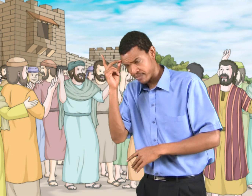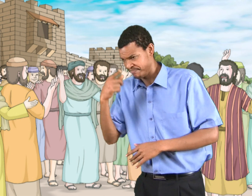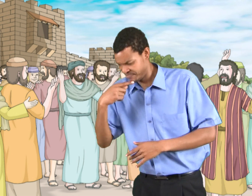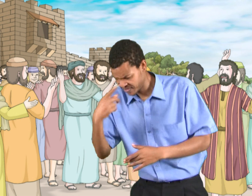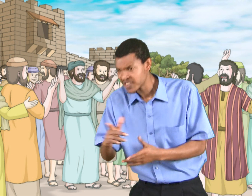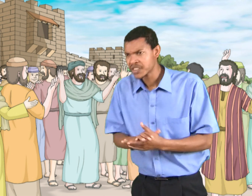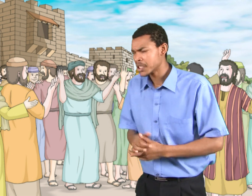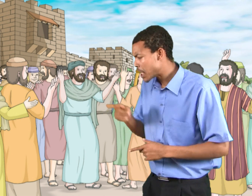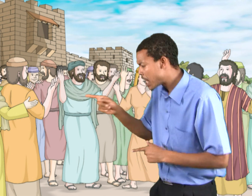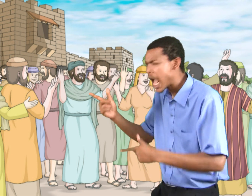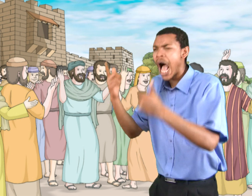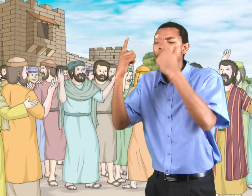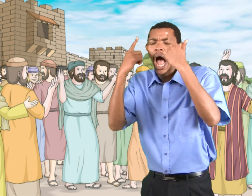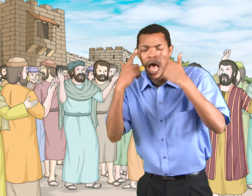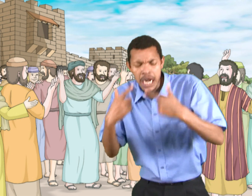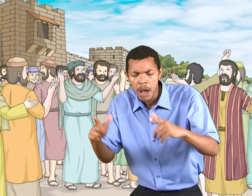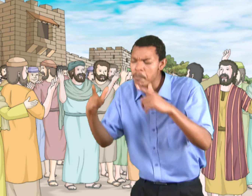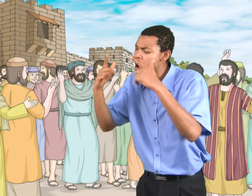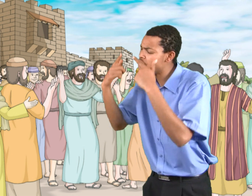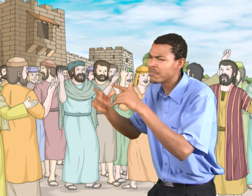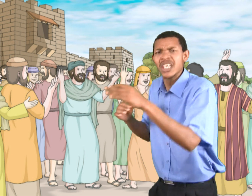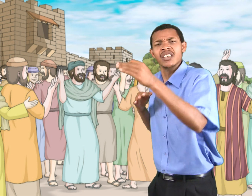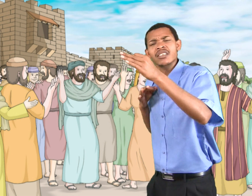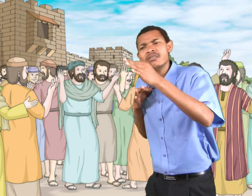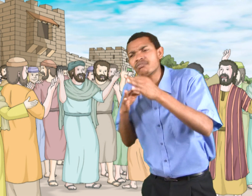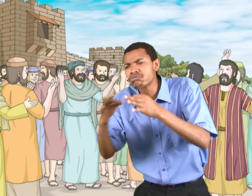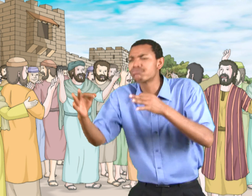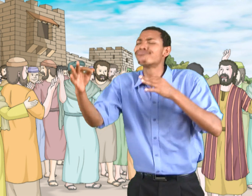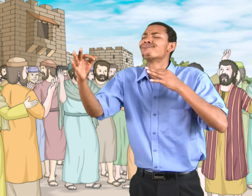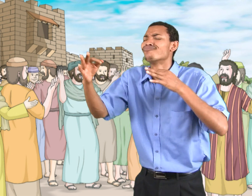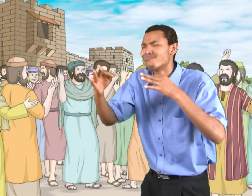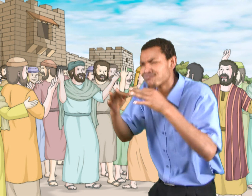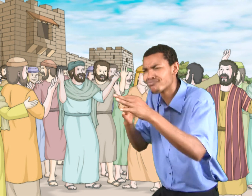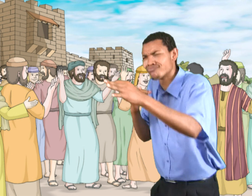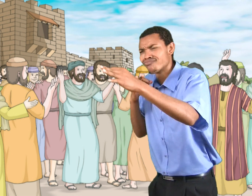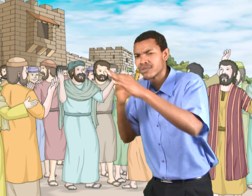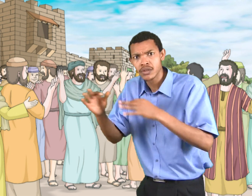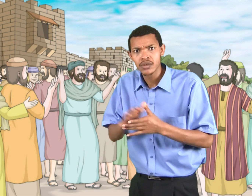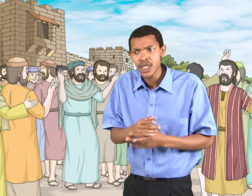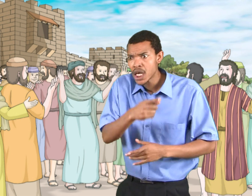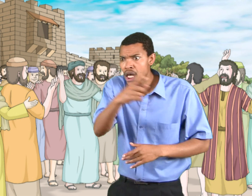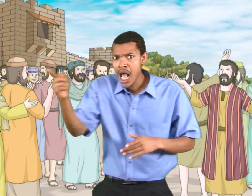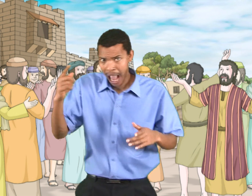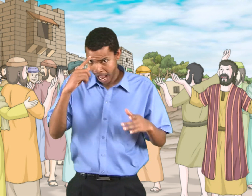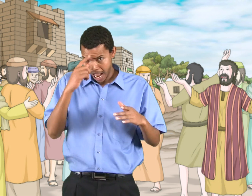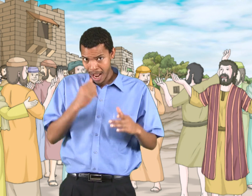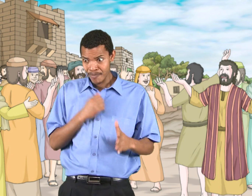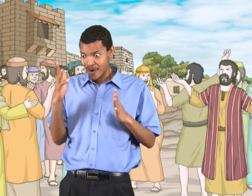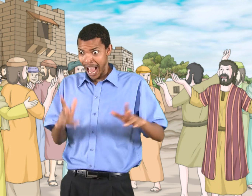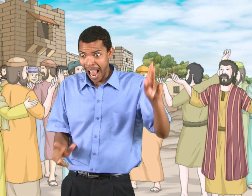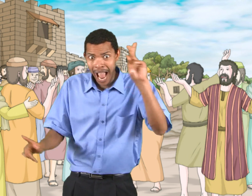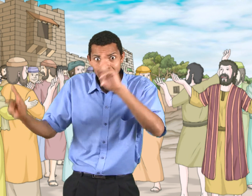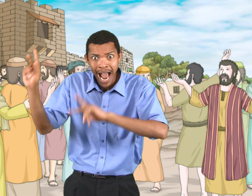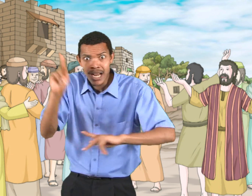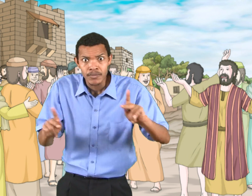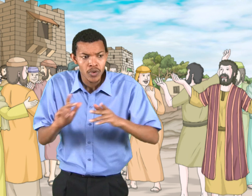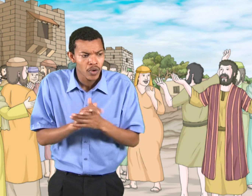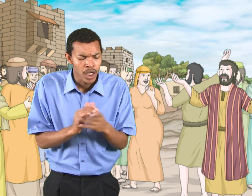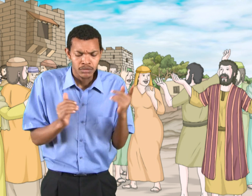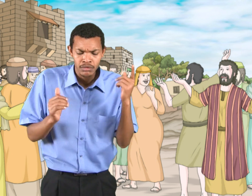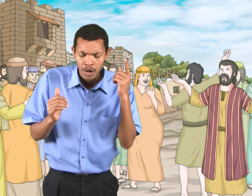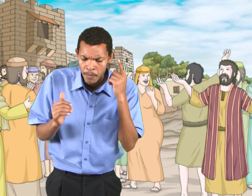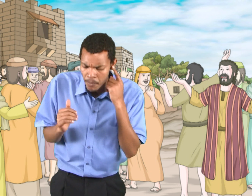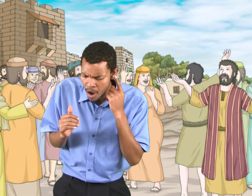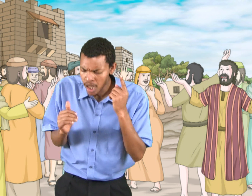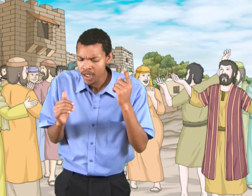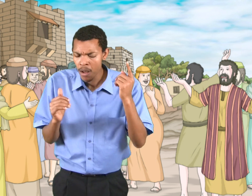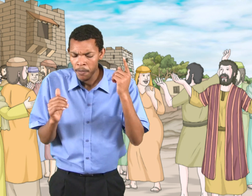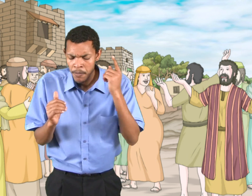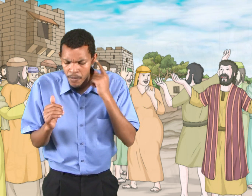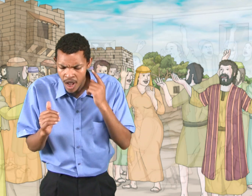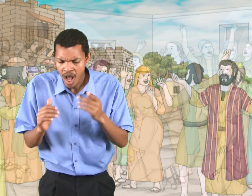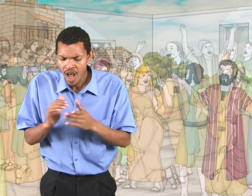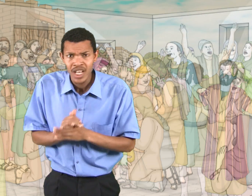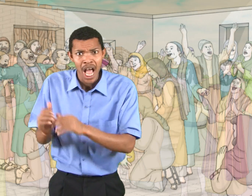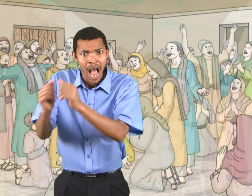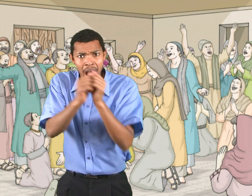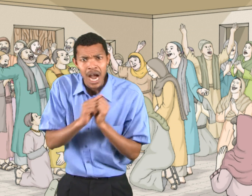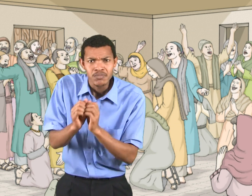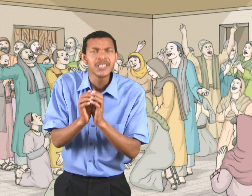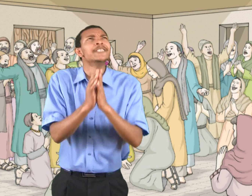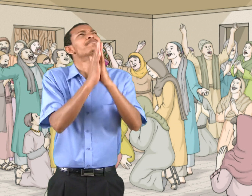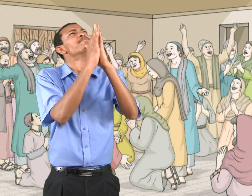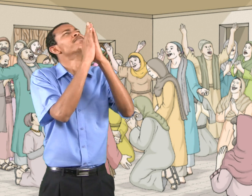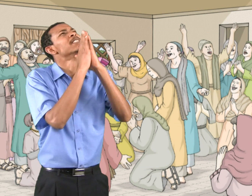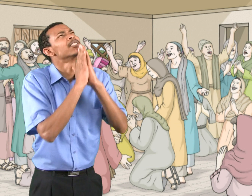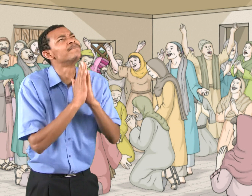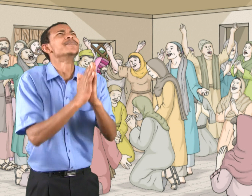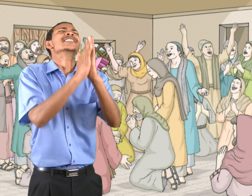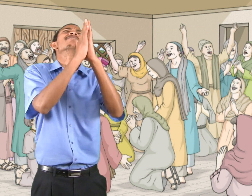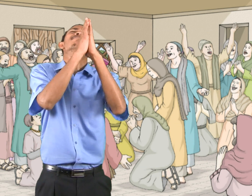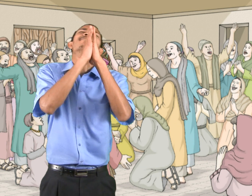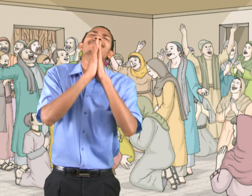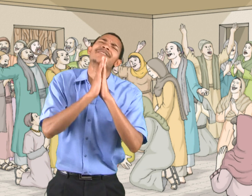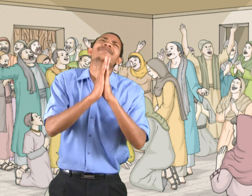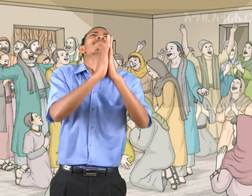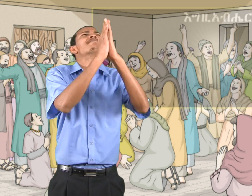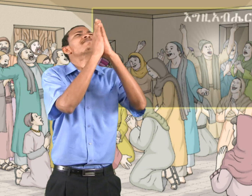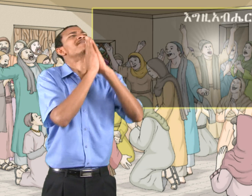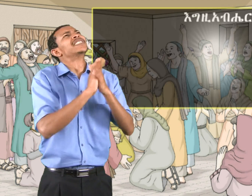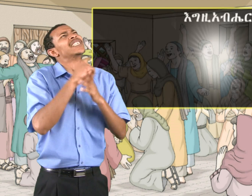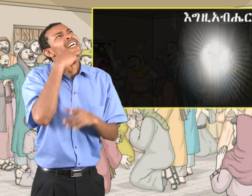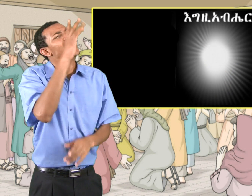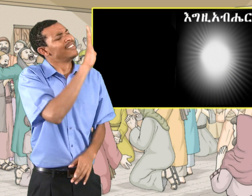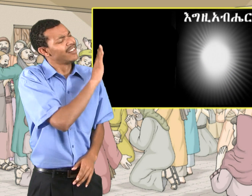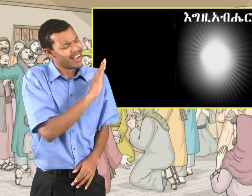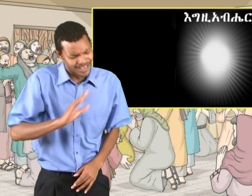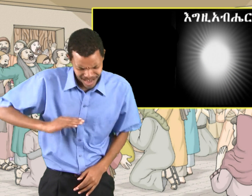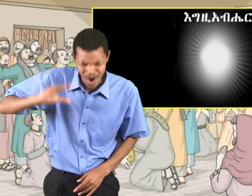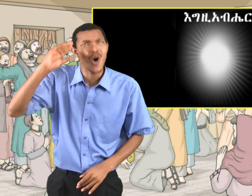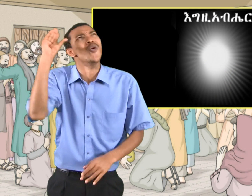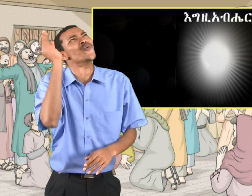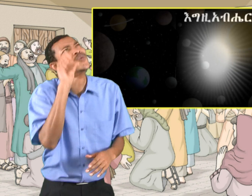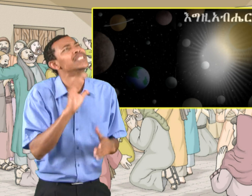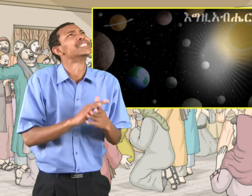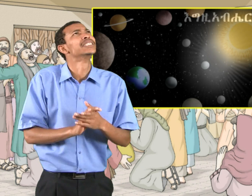When the believers heard this, they lifted up their voices to God with one accord.